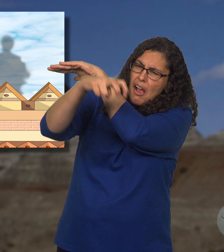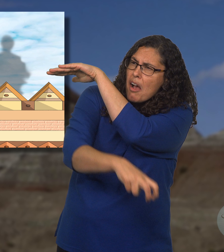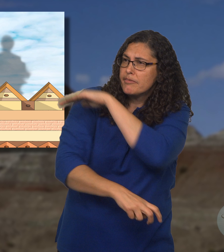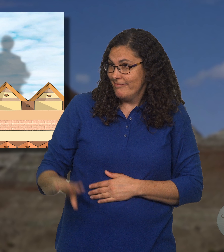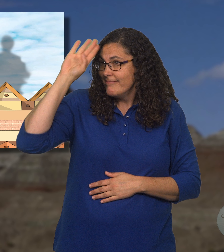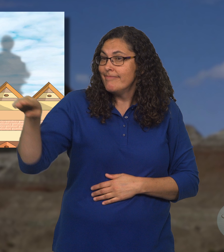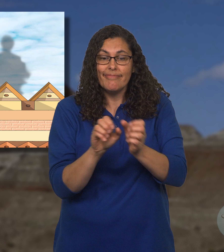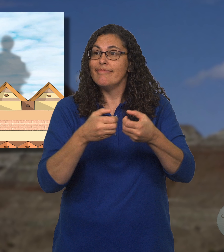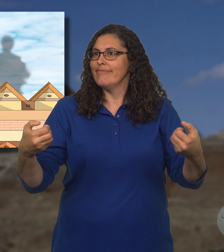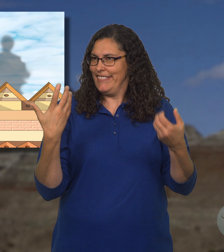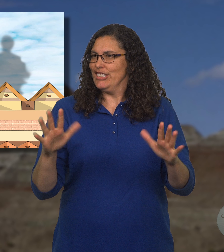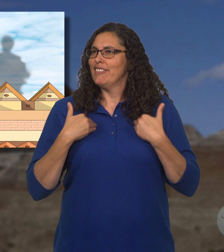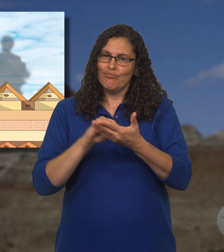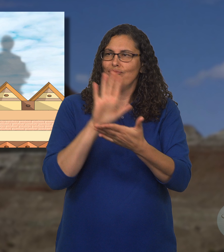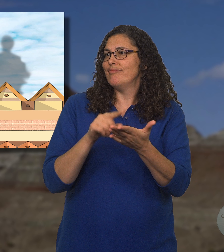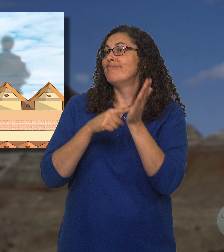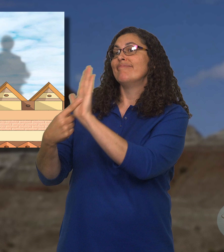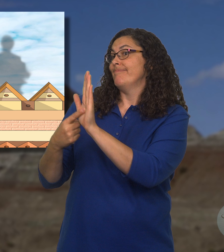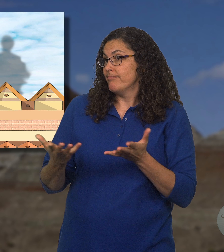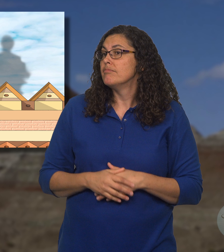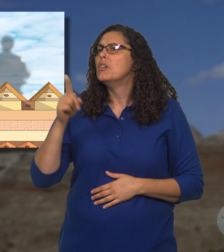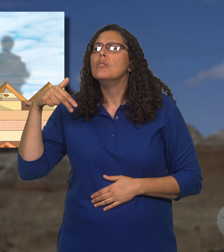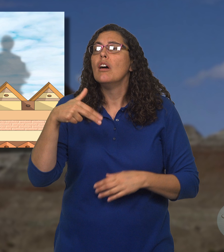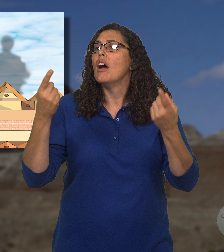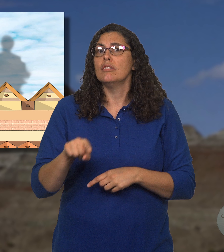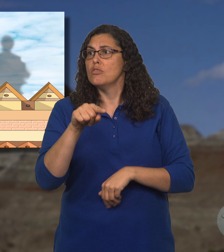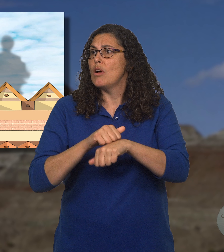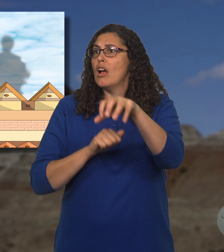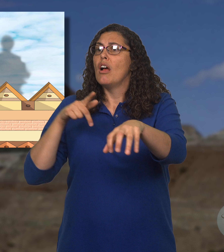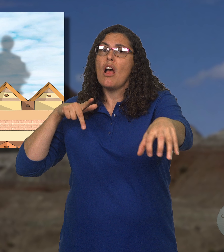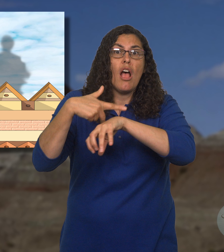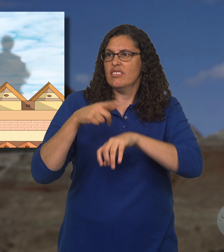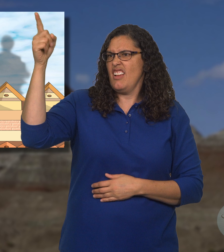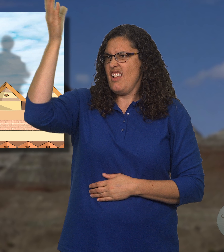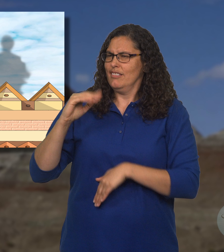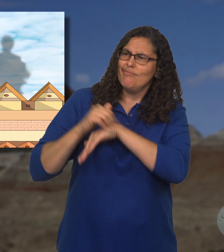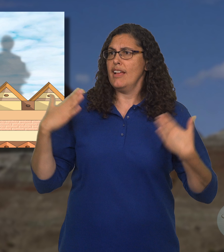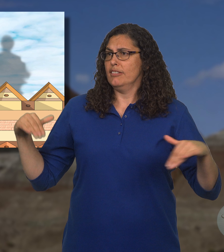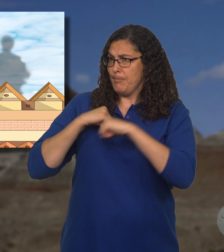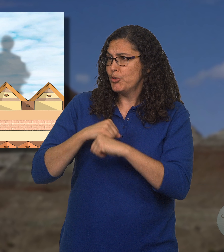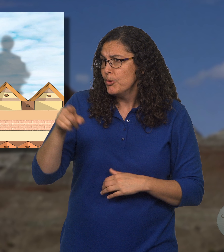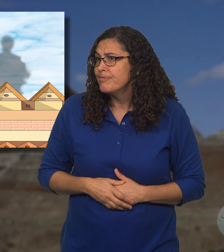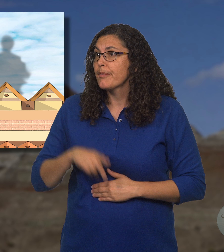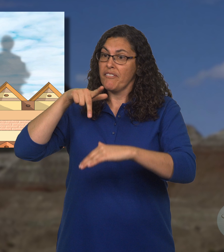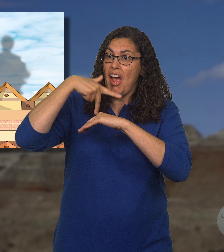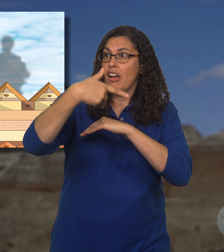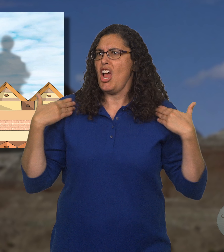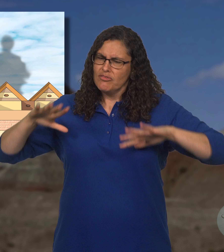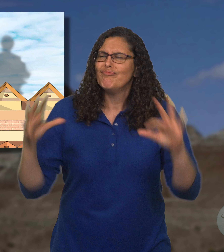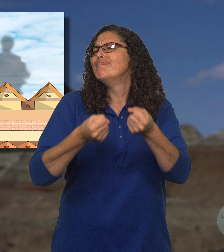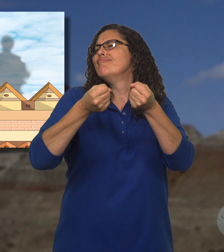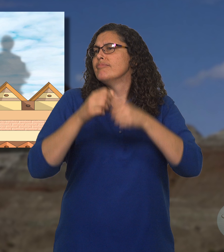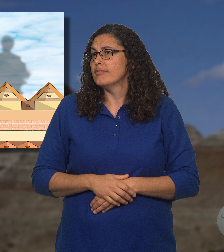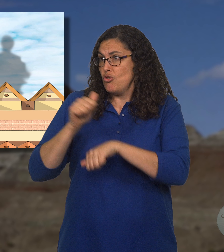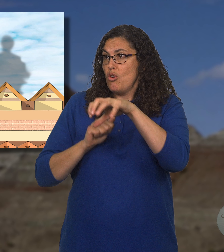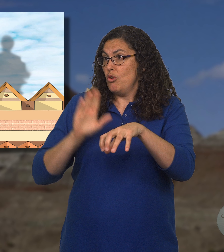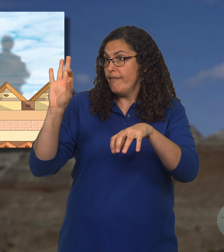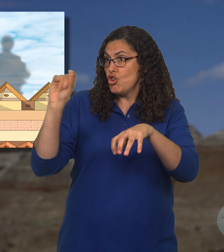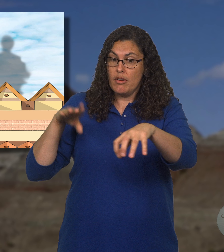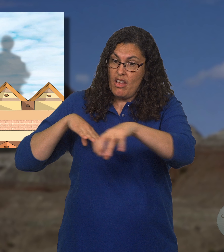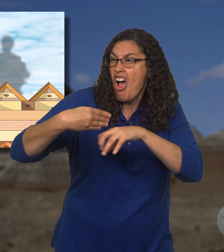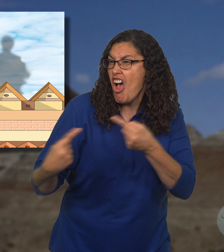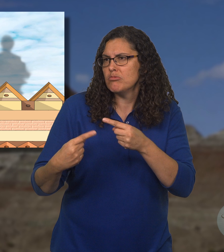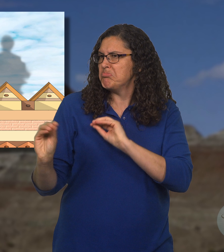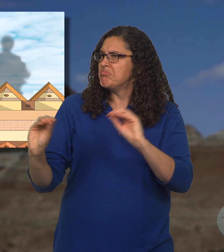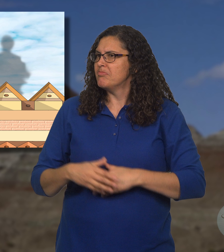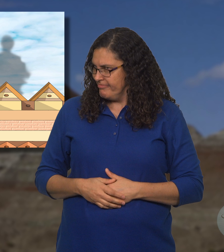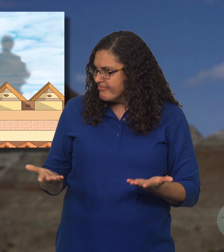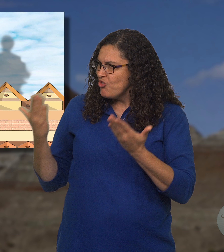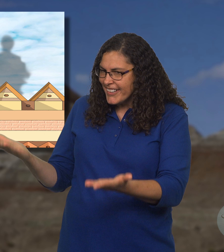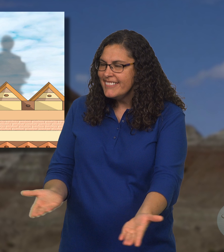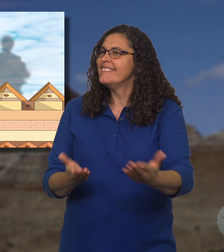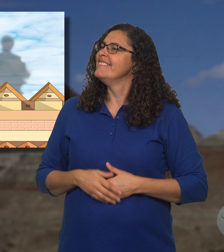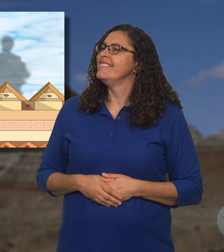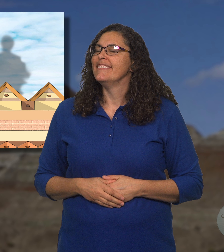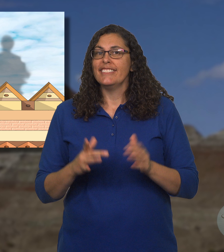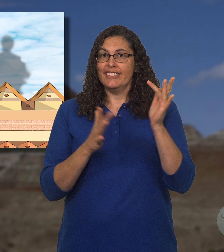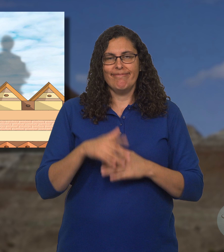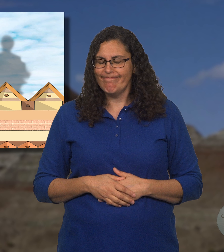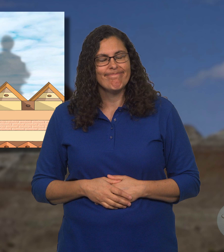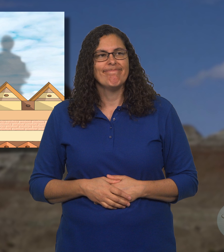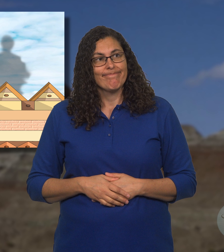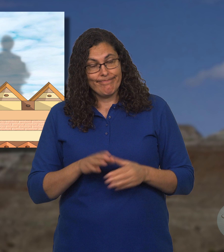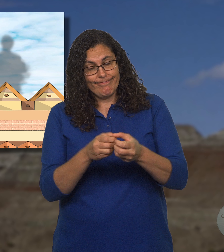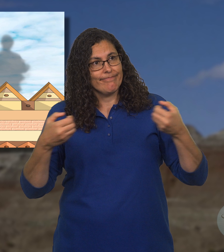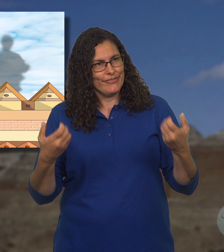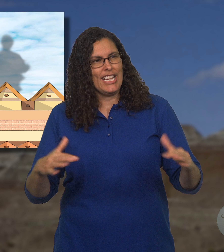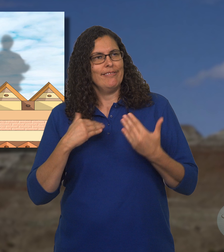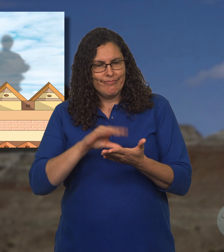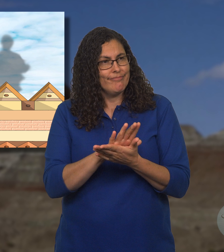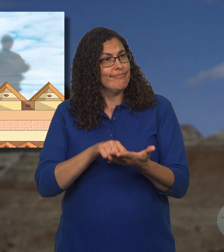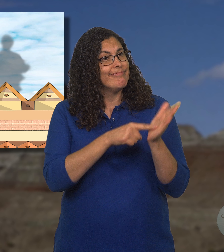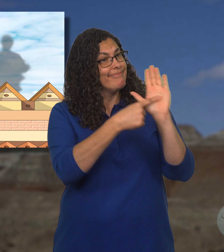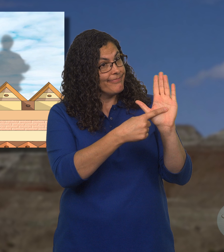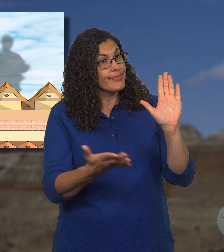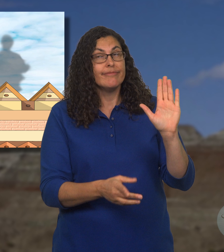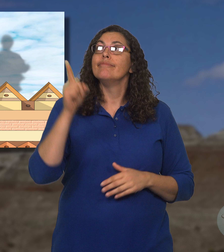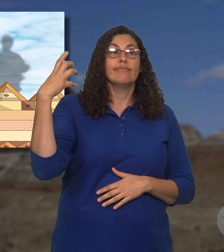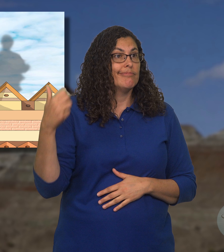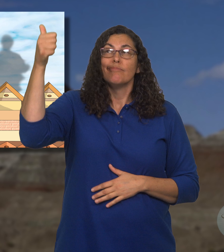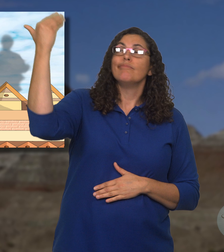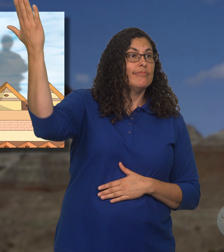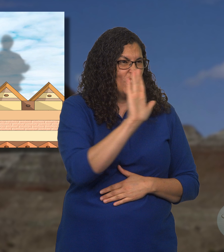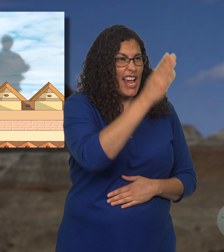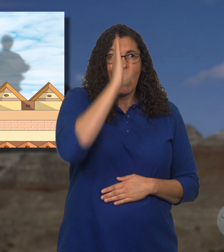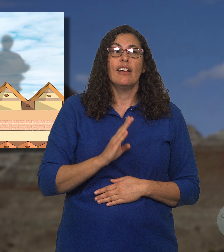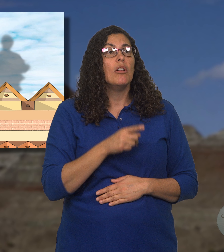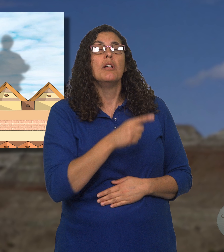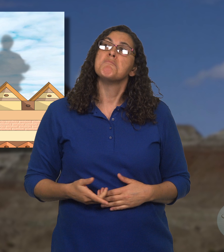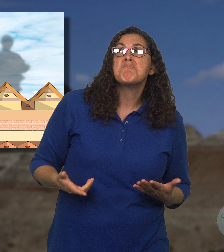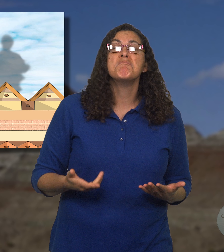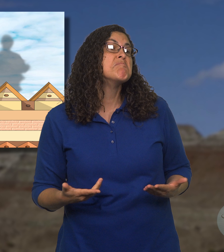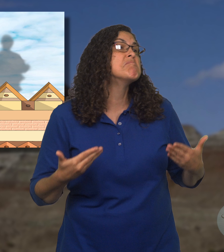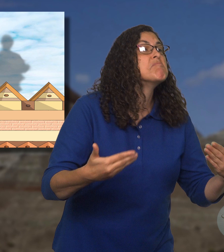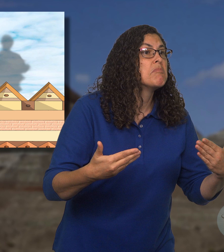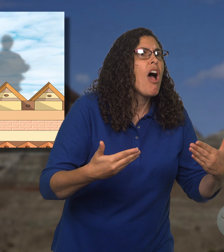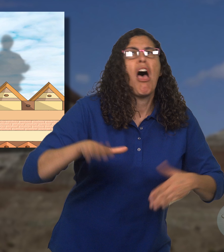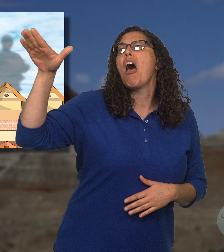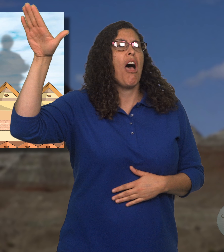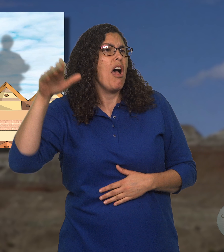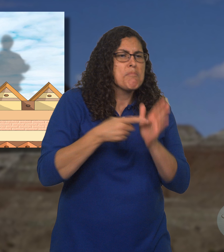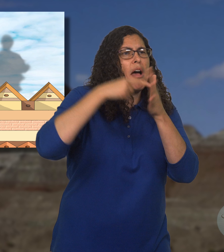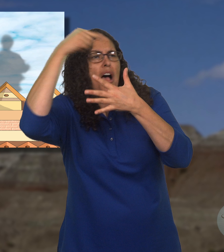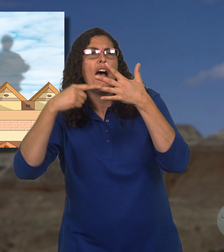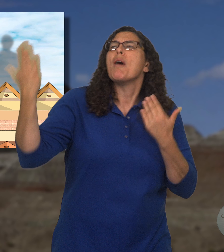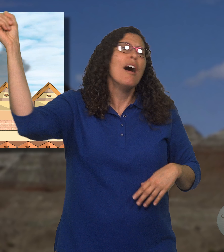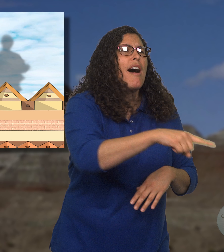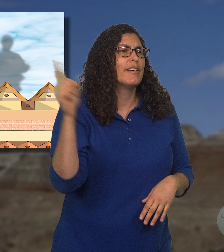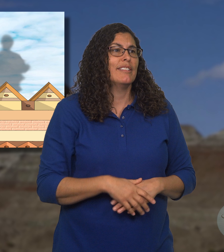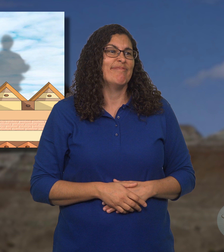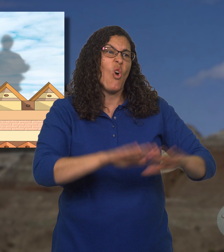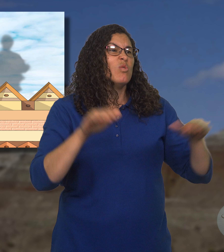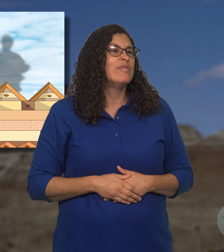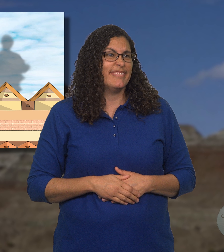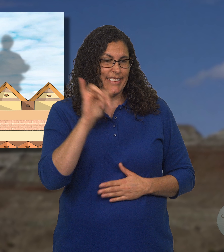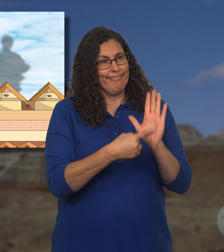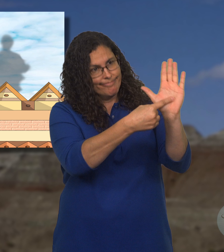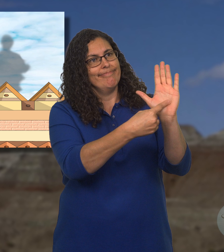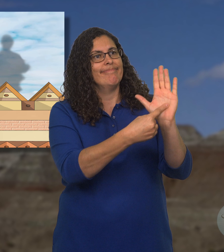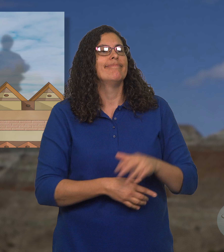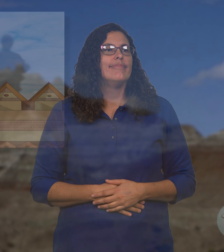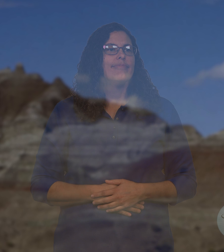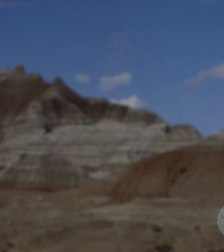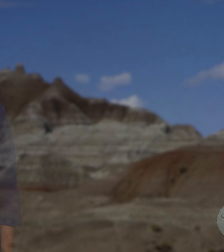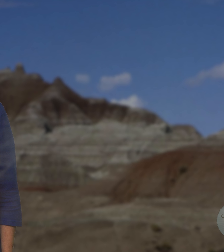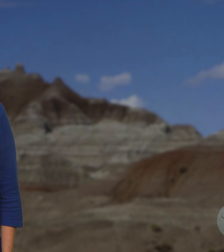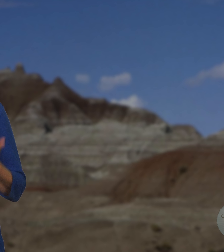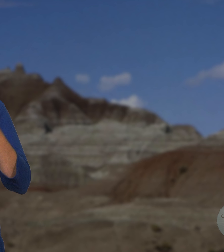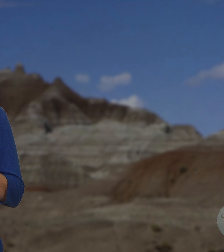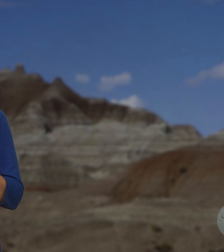For it is written: ‘He will command His angels concerning You, and they will lift You up in their hands, so that You will not strike Your foot against a stone.’” Jesus replied, “It is also written: ‘Do not put the Lord your God to the test.’”